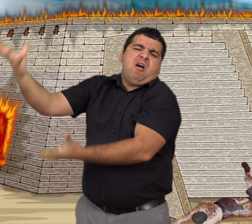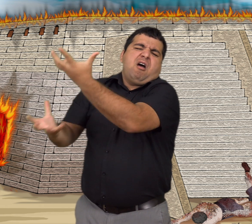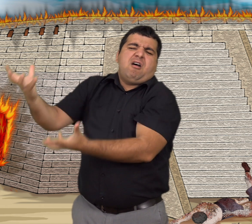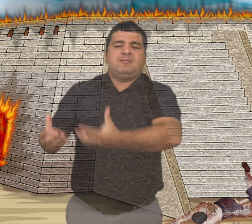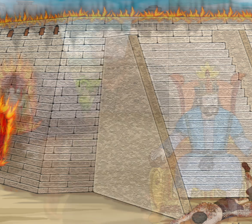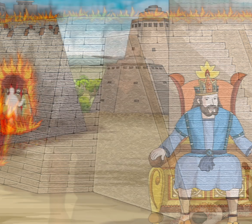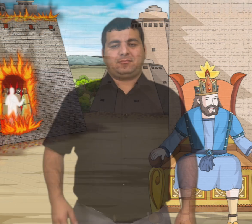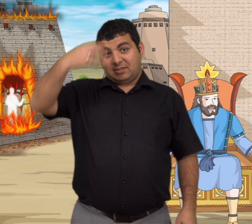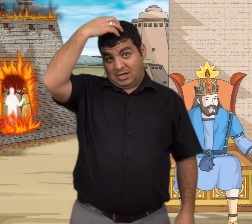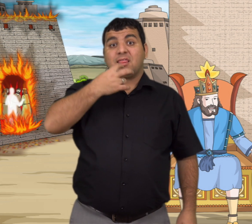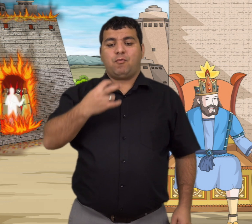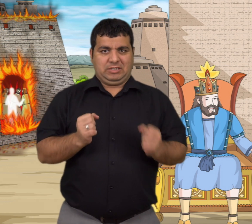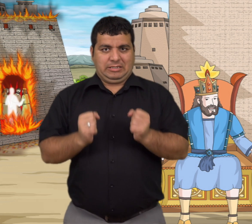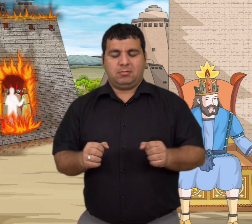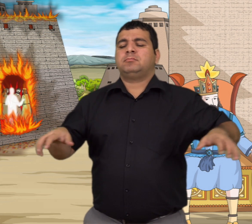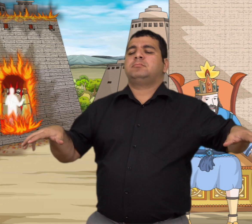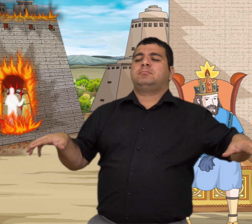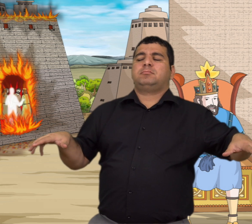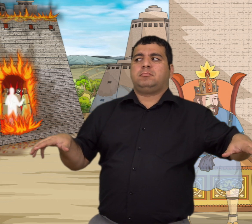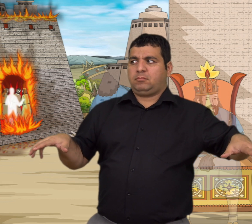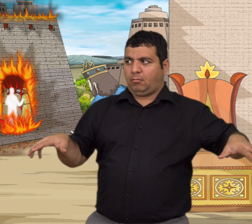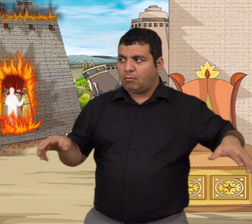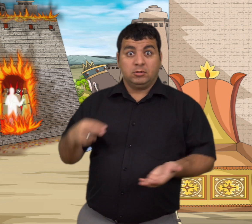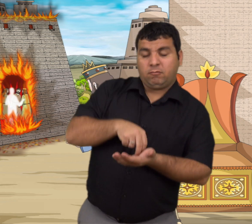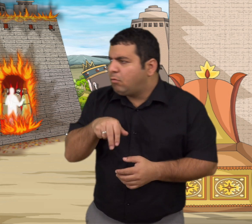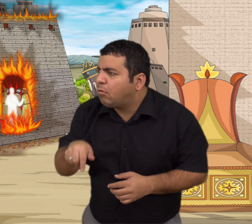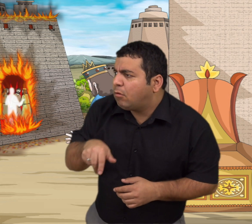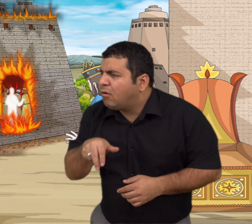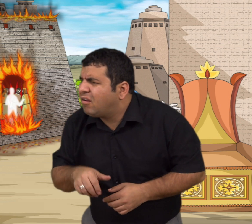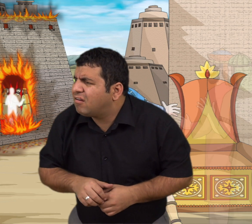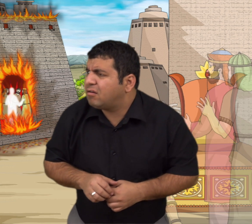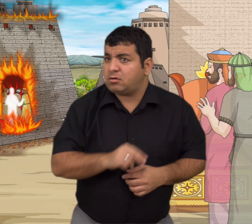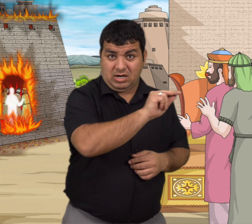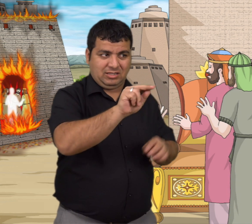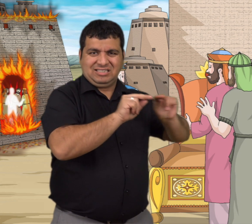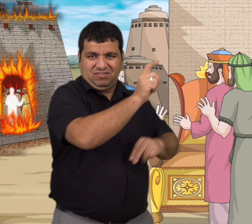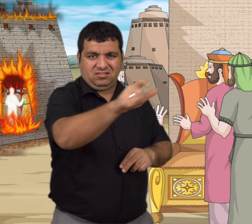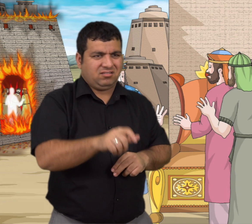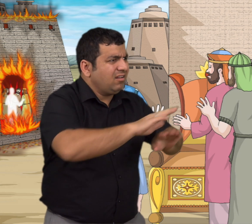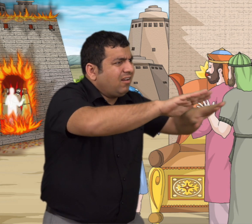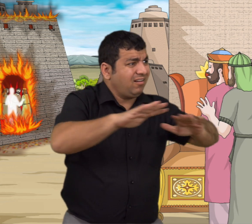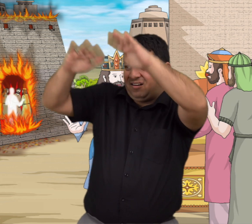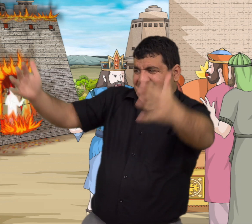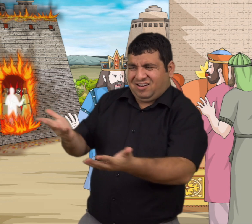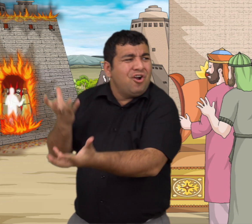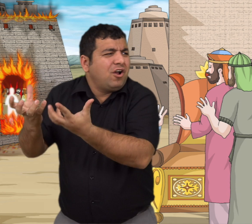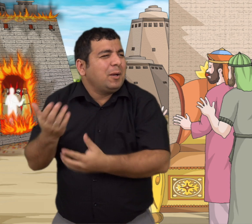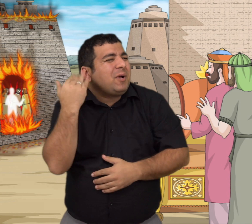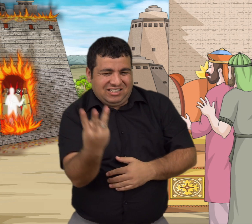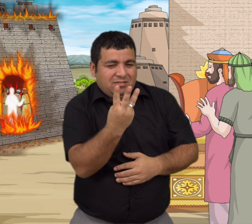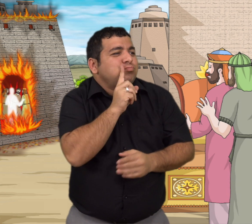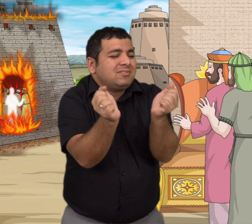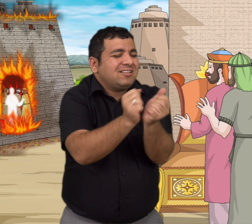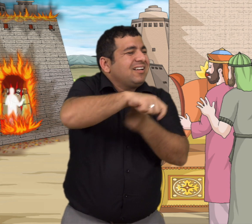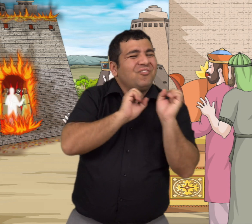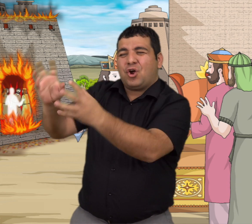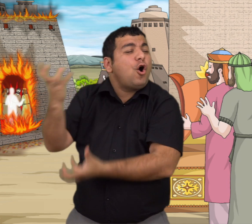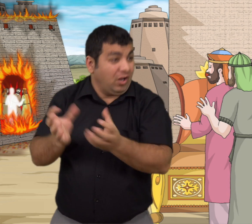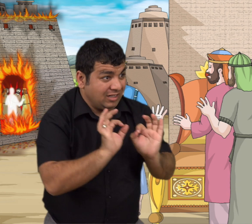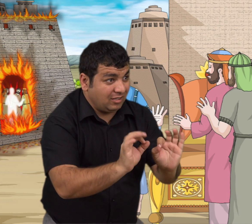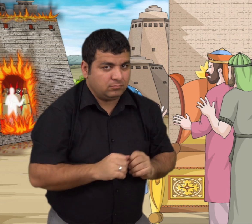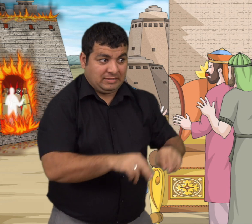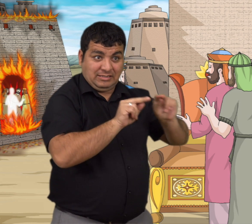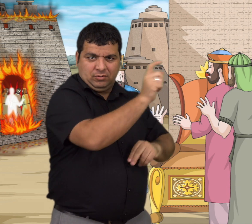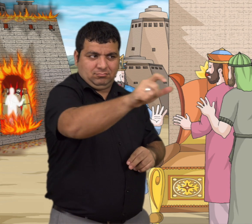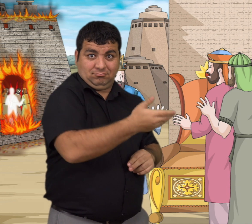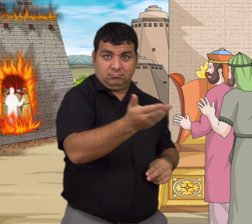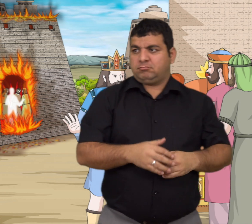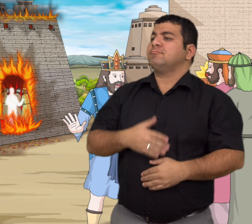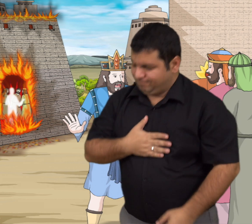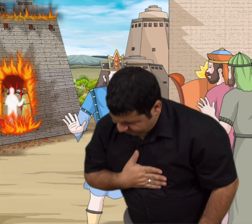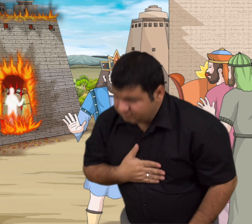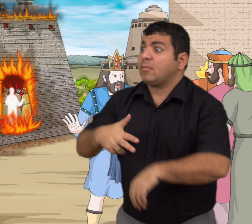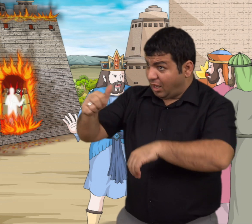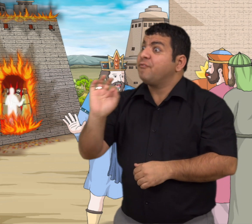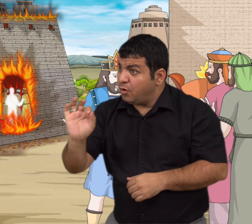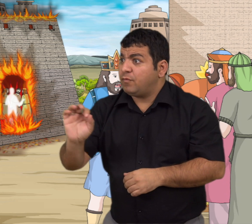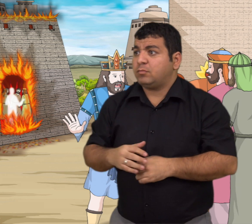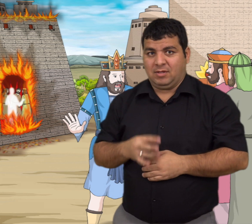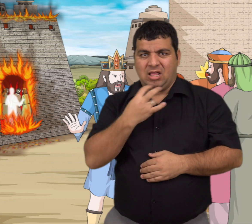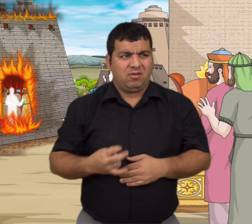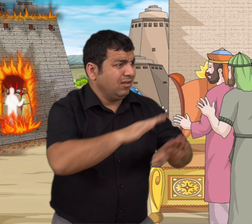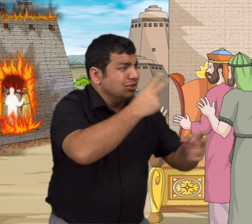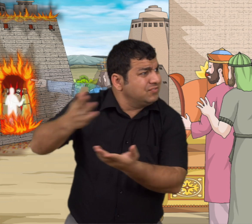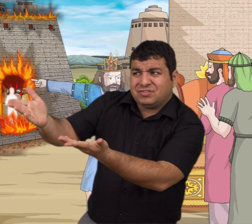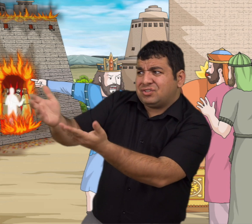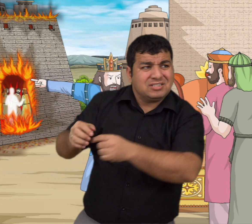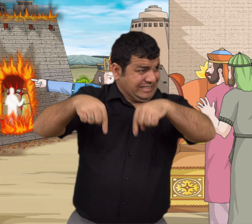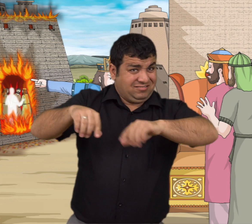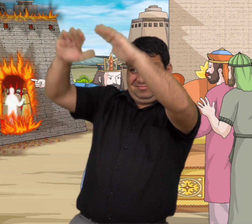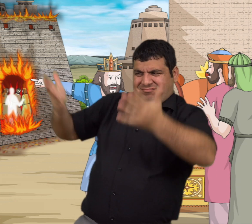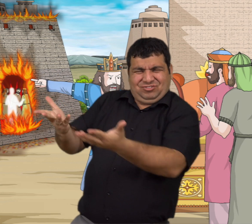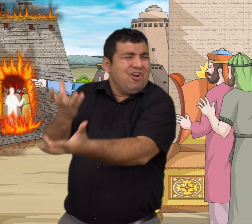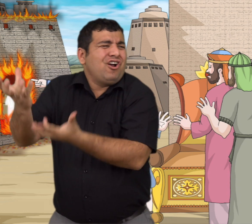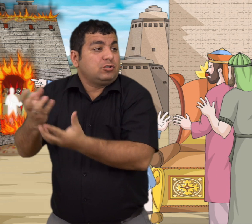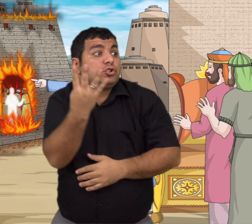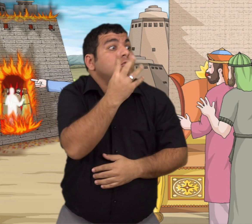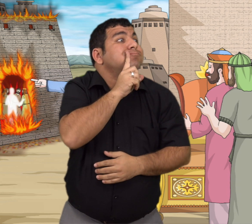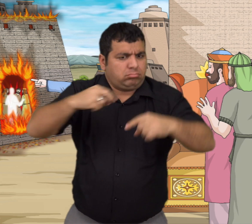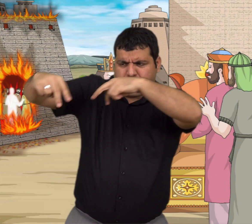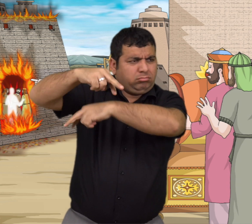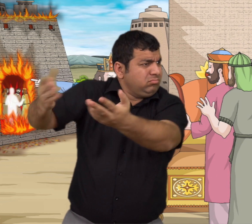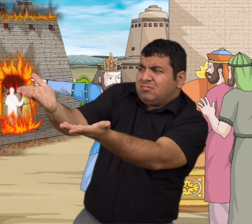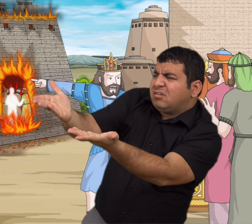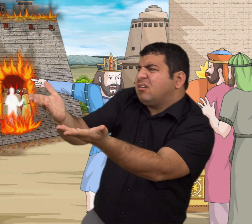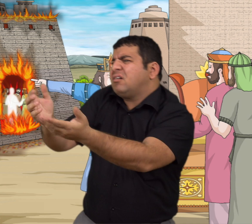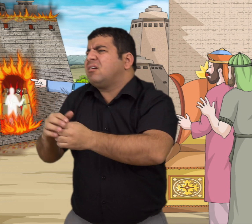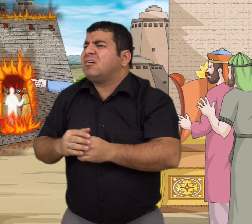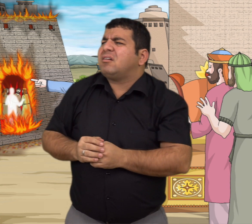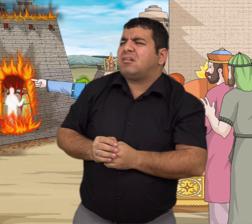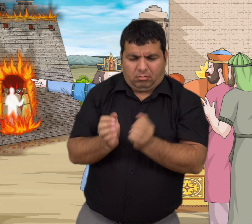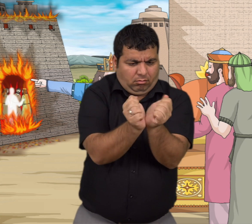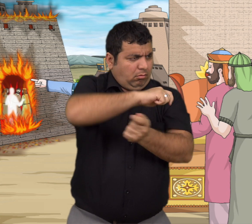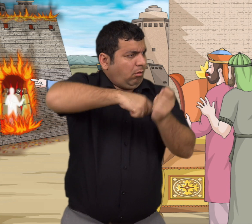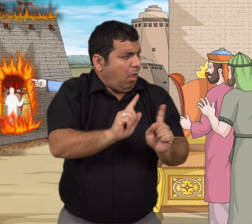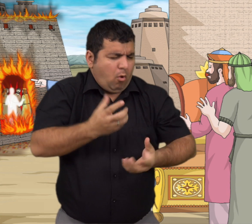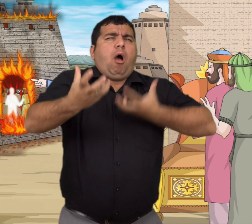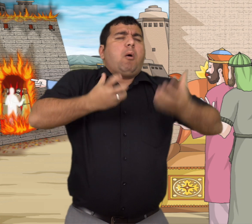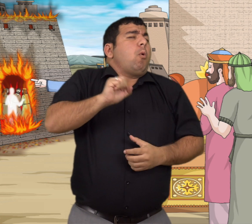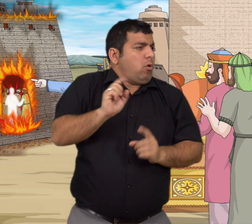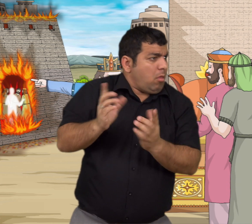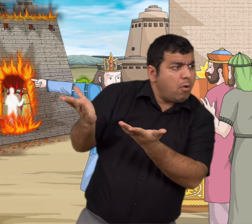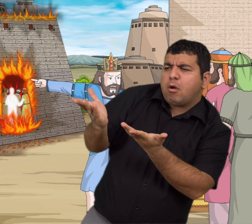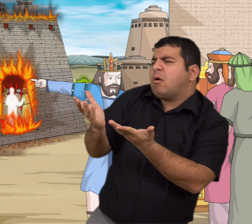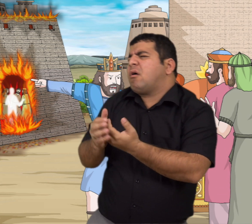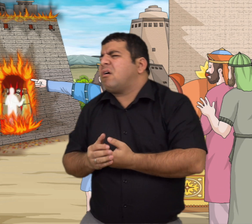Suddenly King Nebuchadnezzar jumped up in amazement and asked his advisers, “Did we not throw three men, firmly bound, into the fire?”